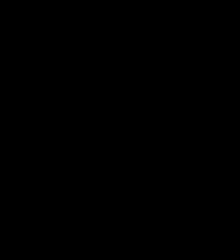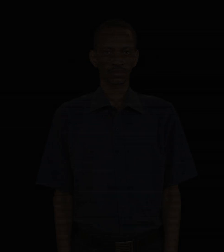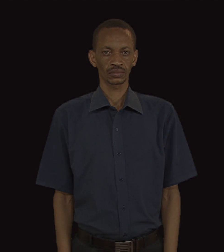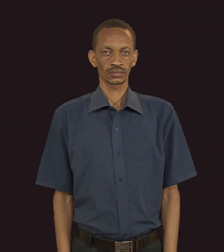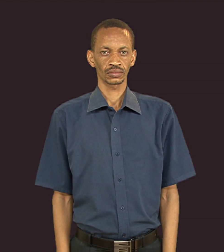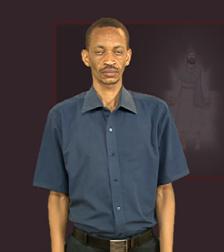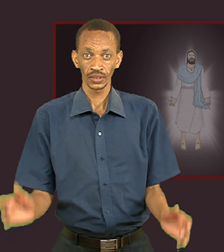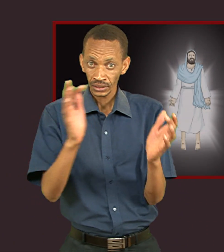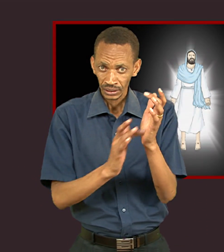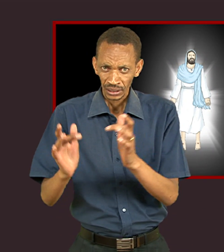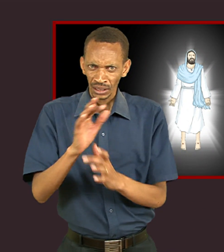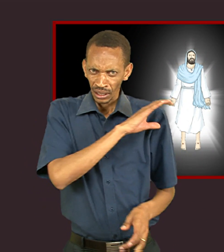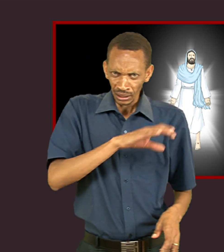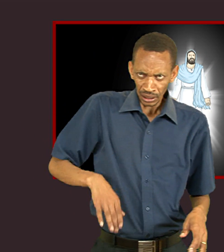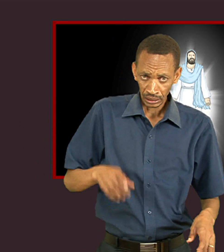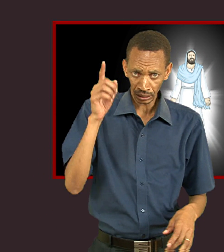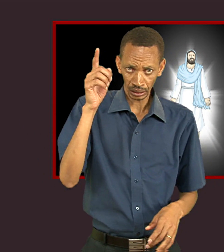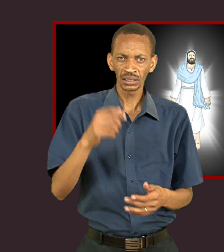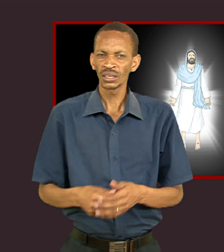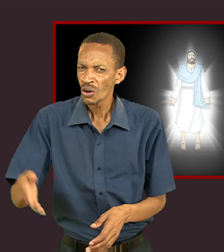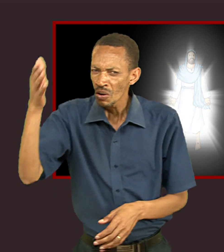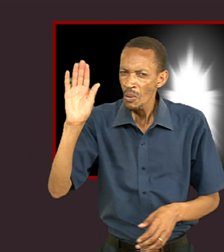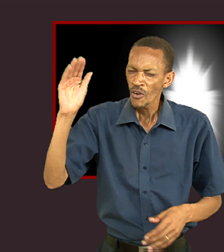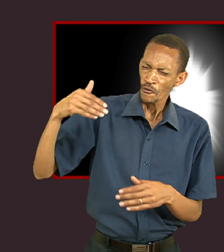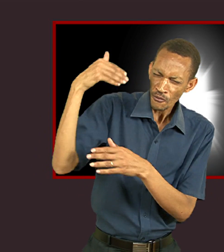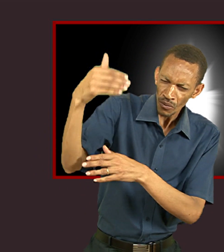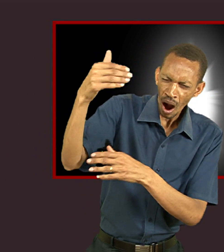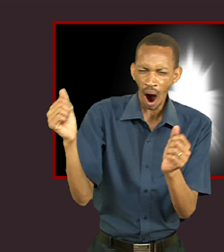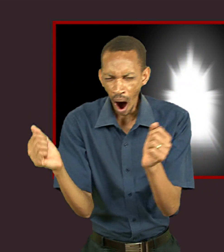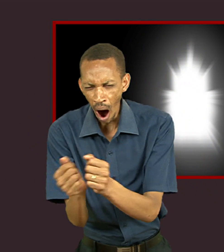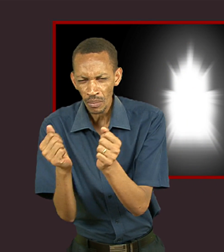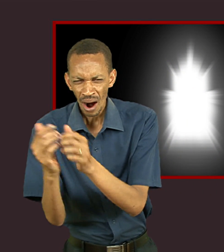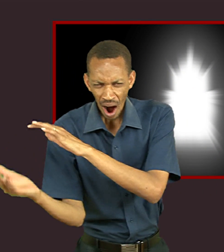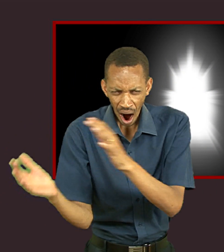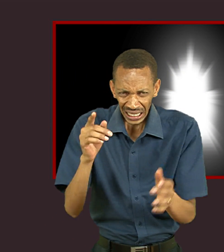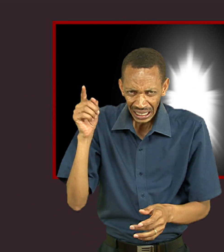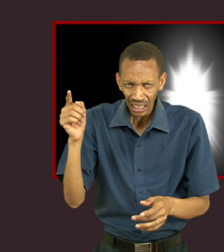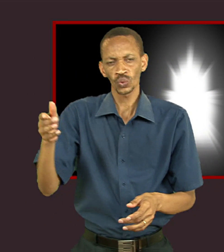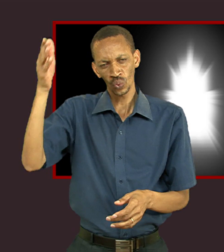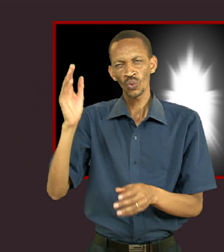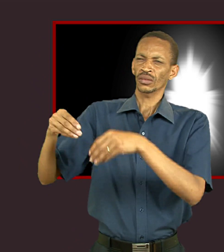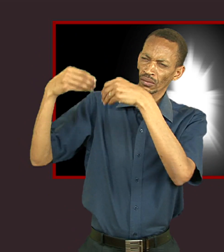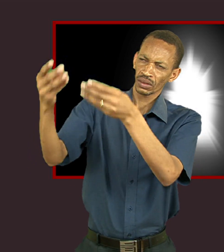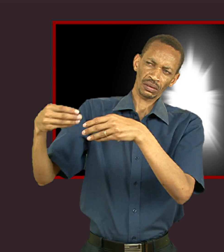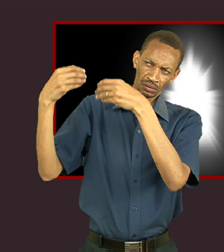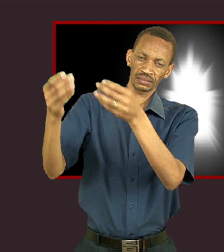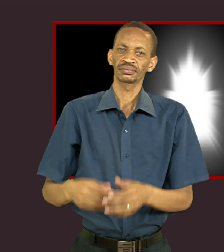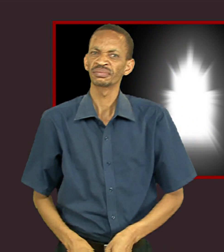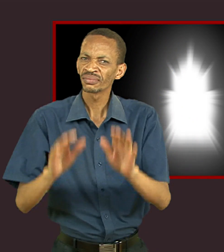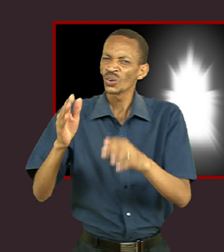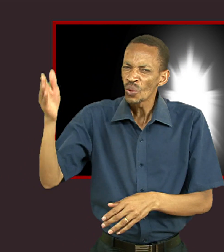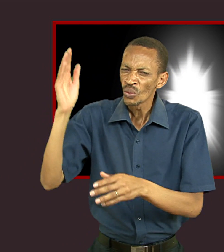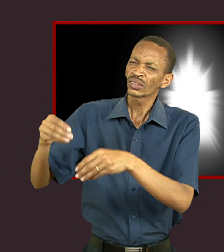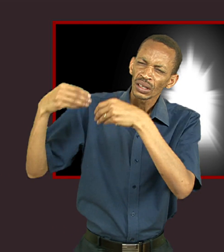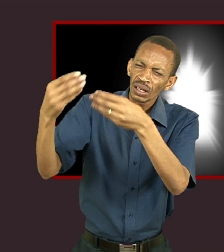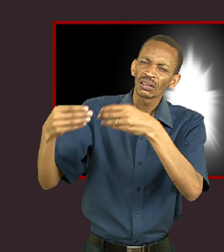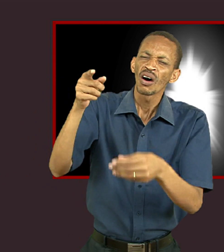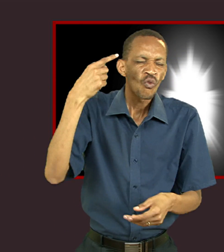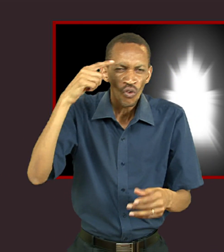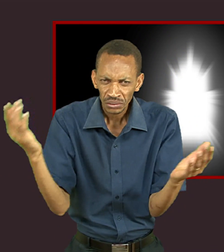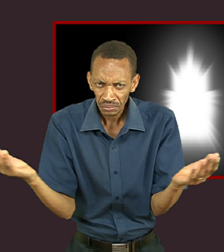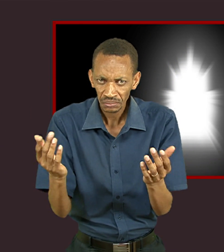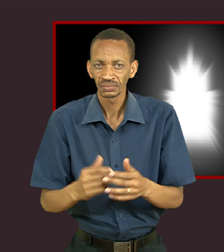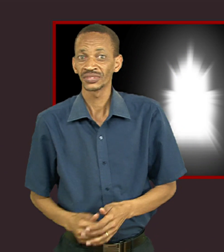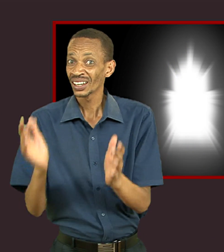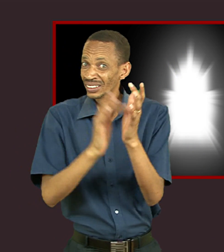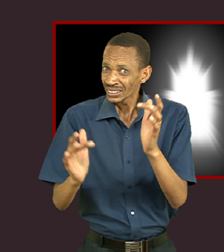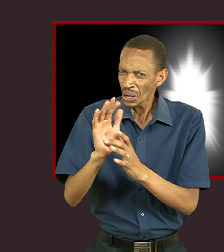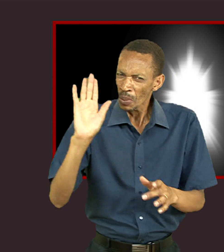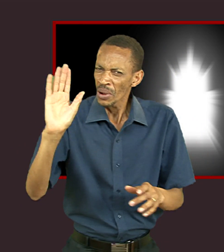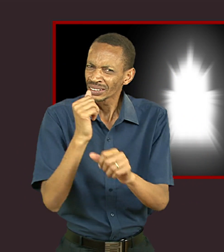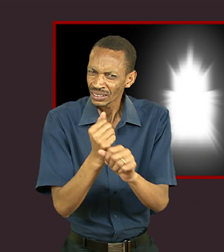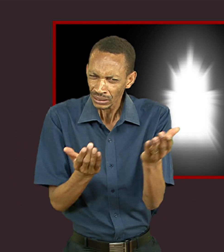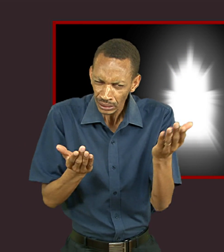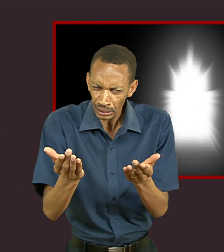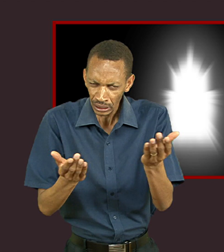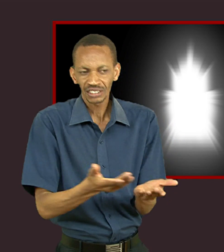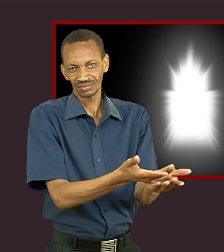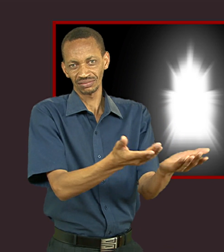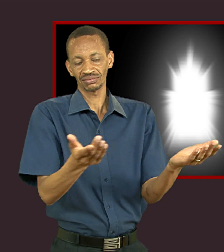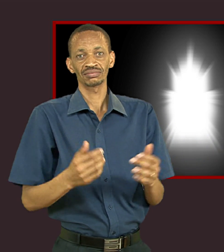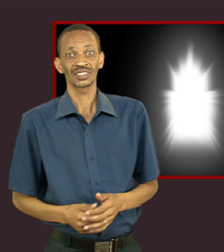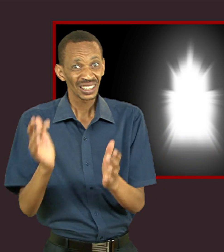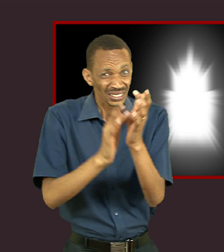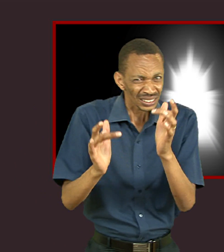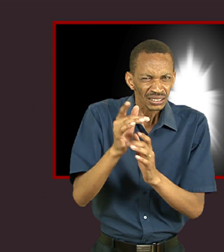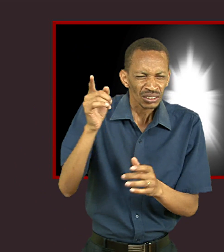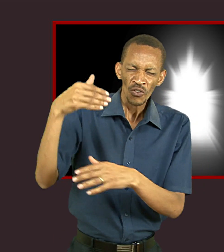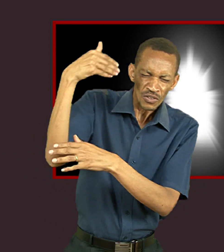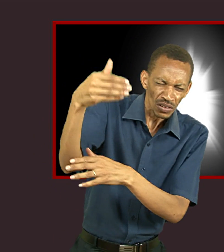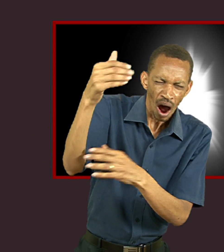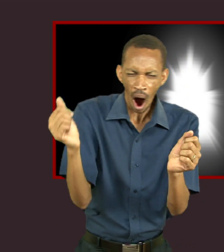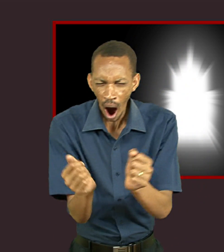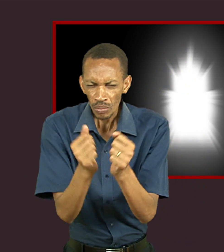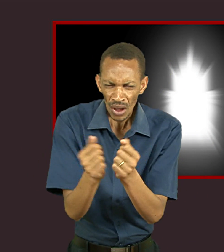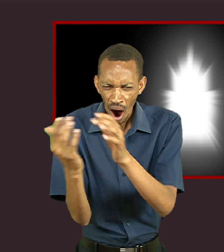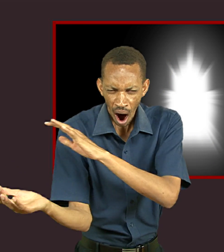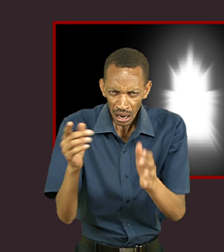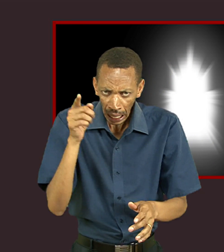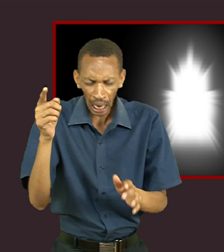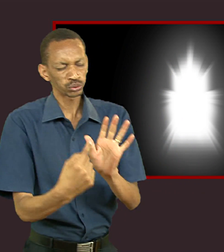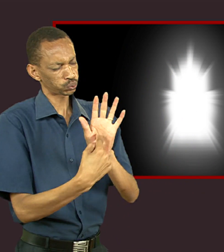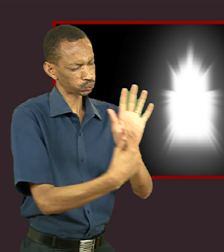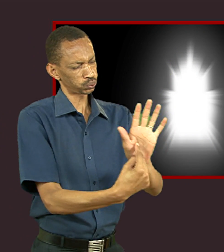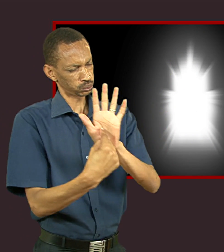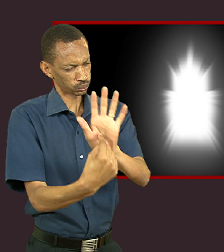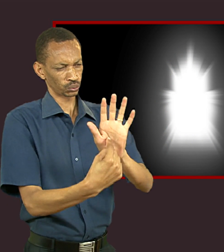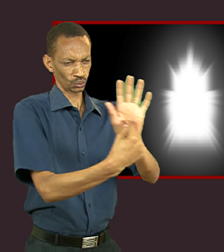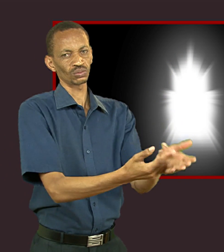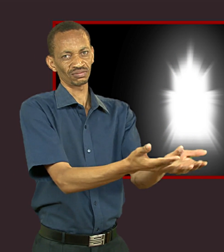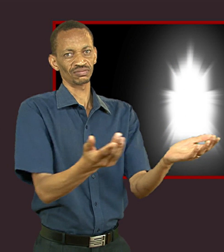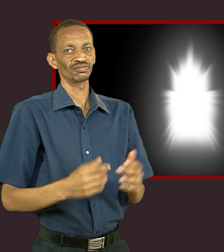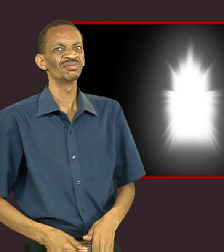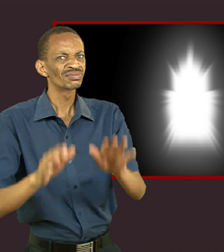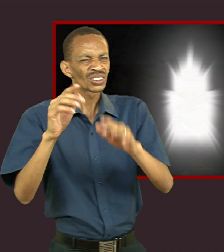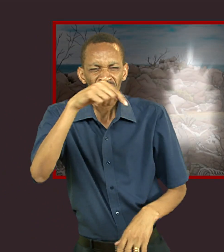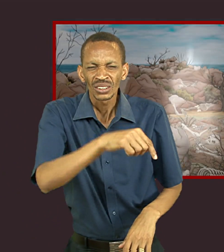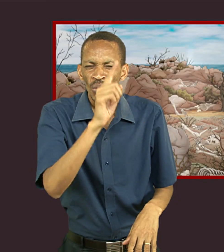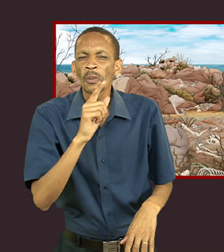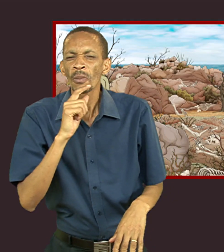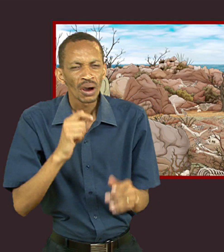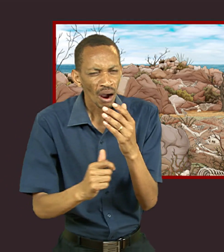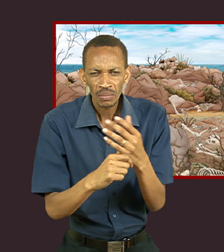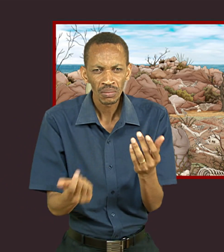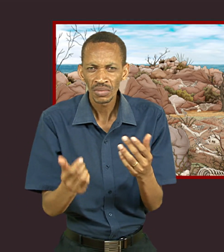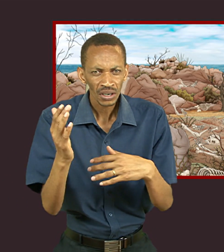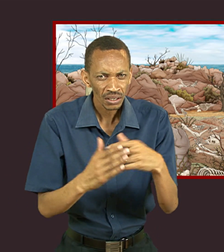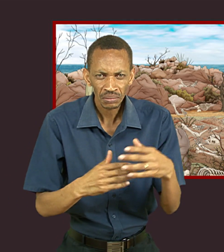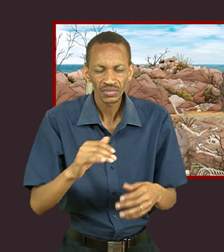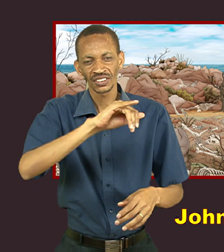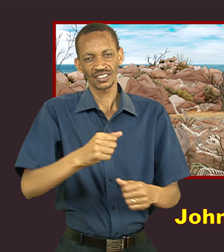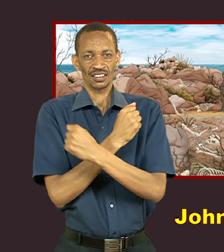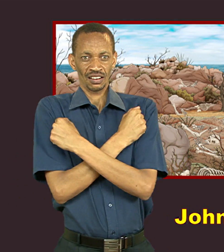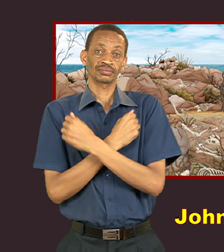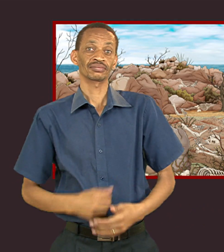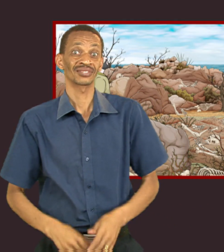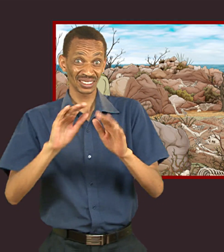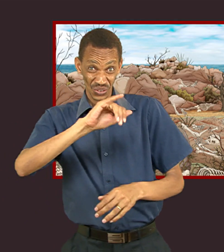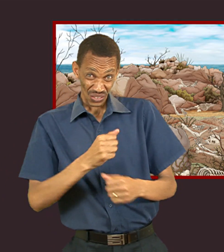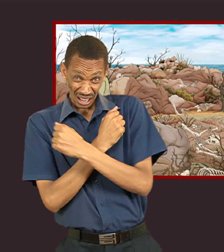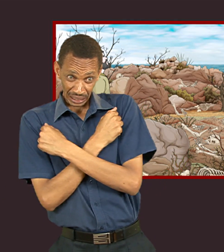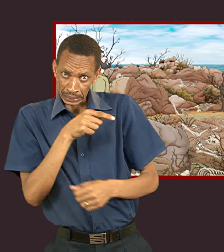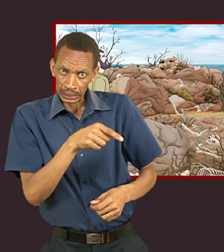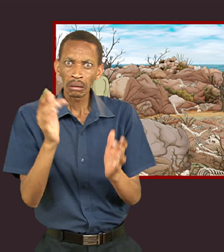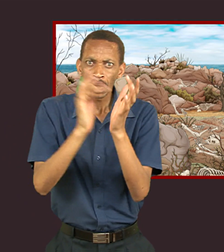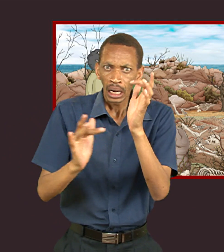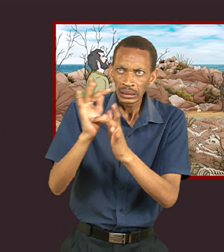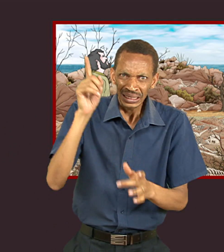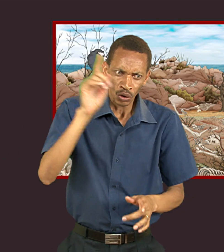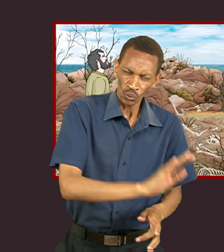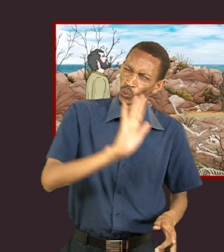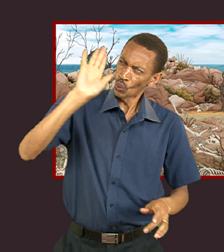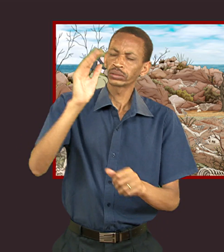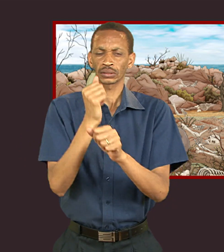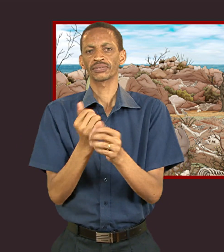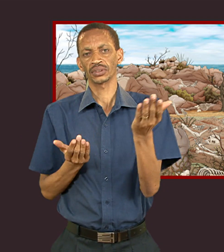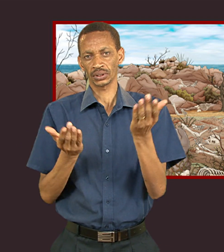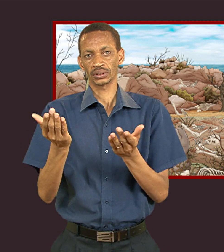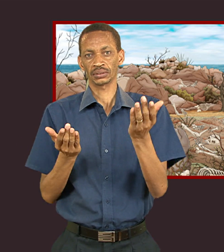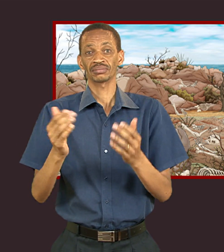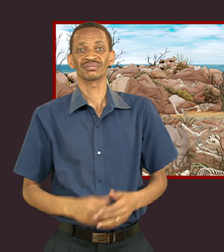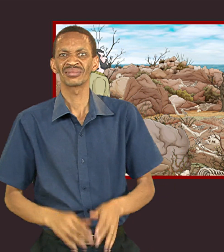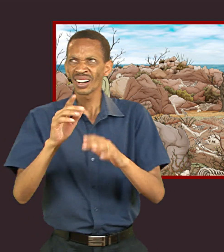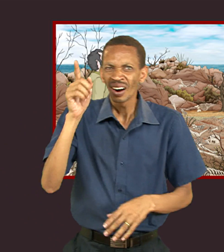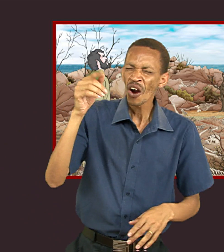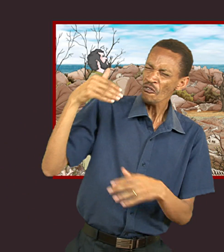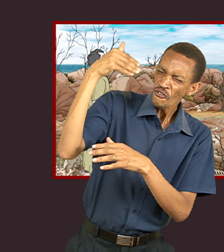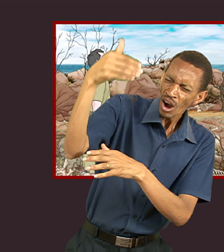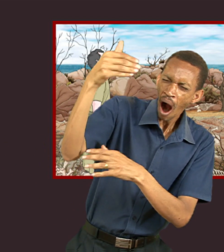This is the revelation of Jesus Christ, which God gave Him to show His servants what must soon come to pass.